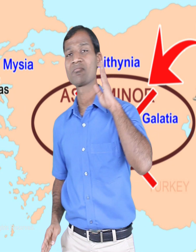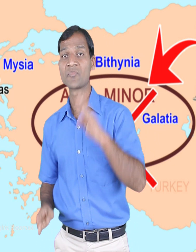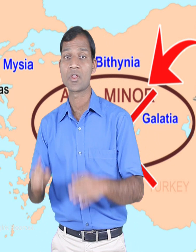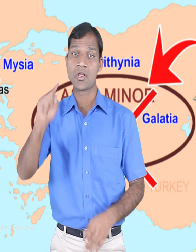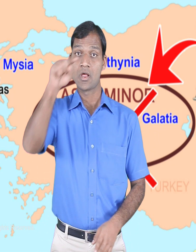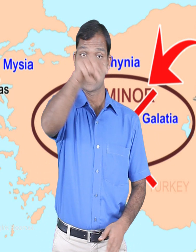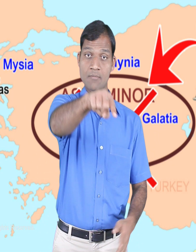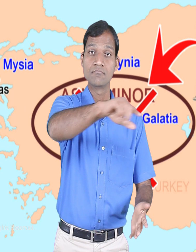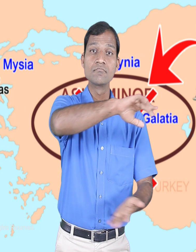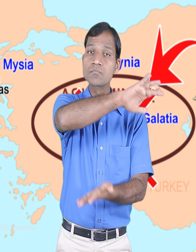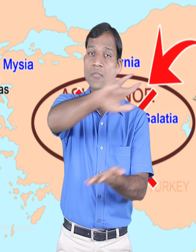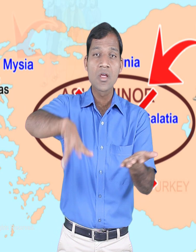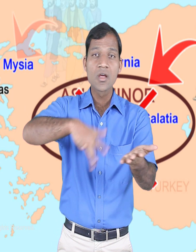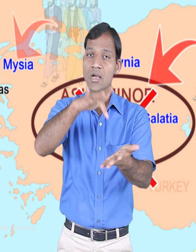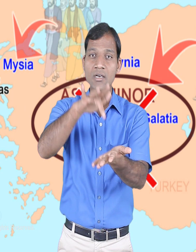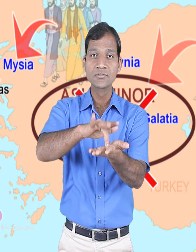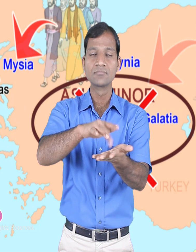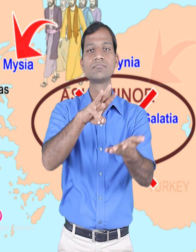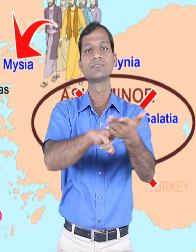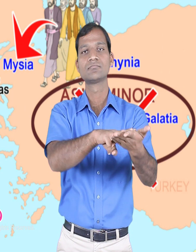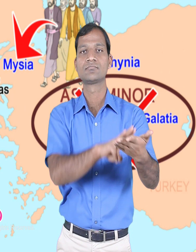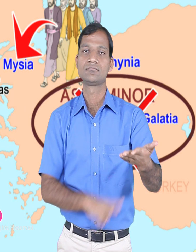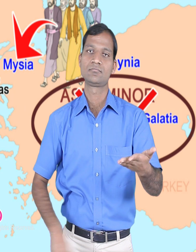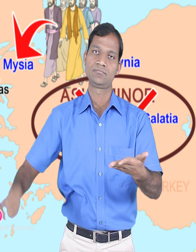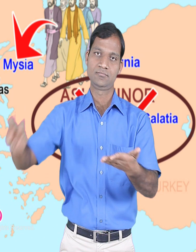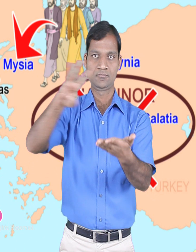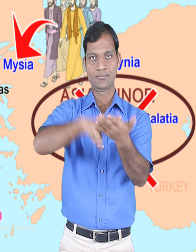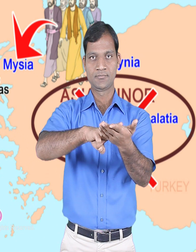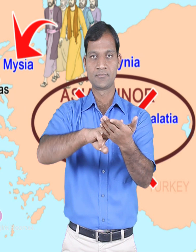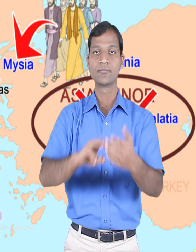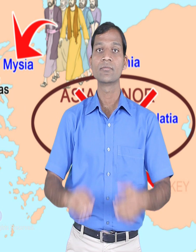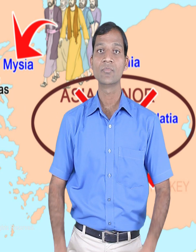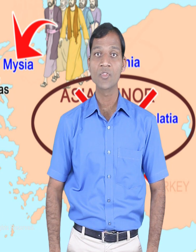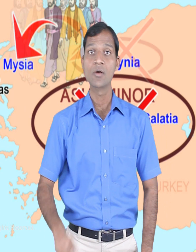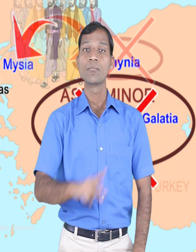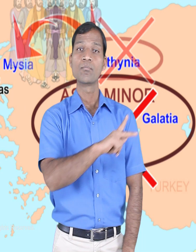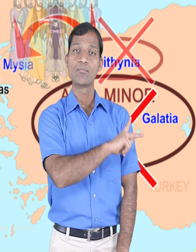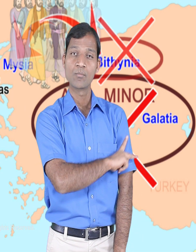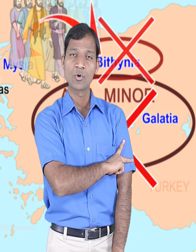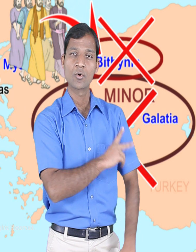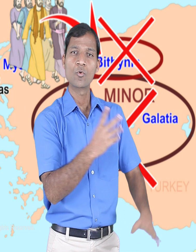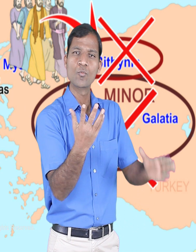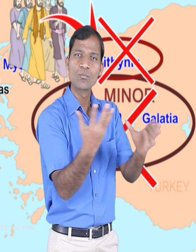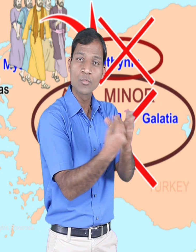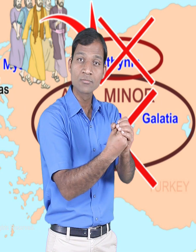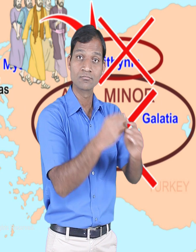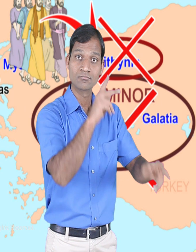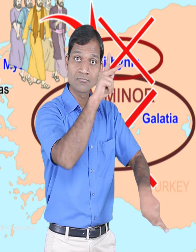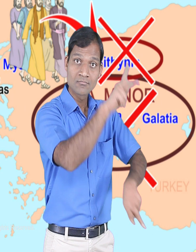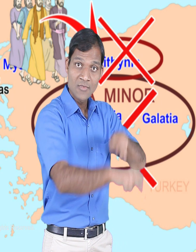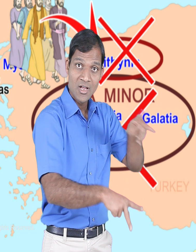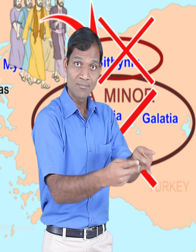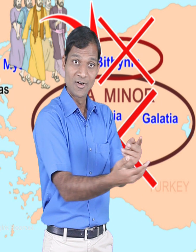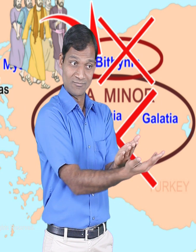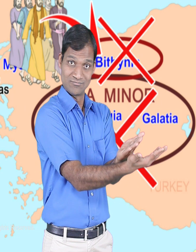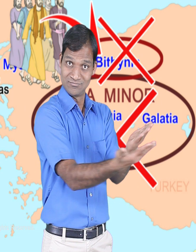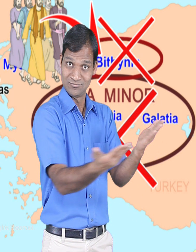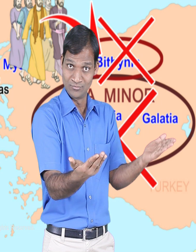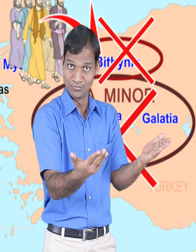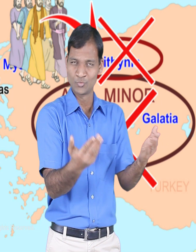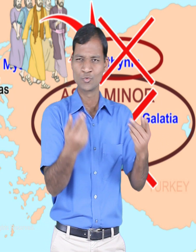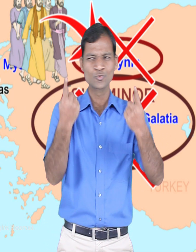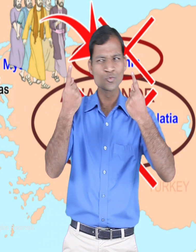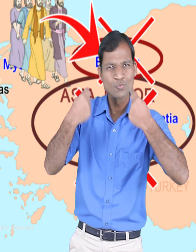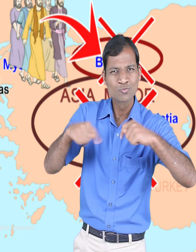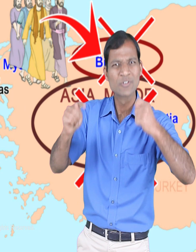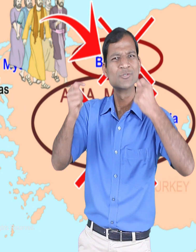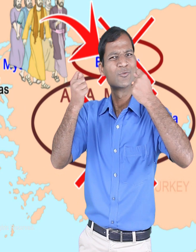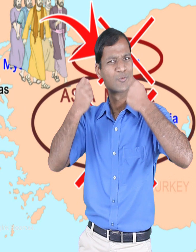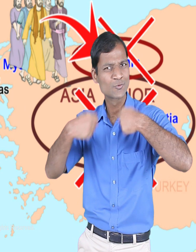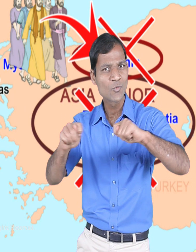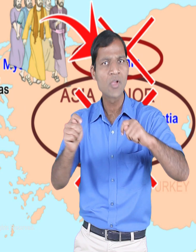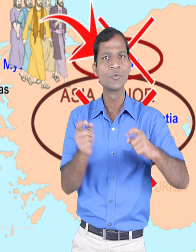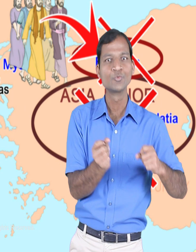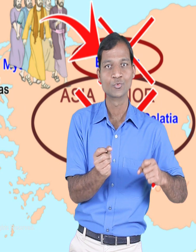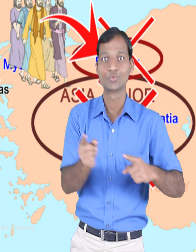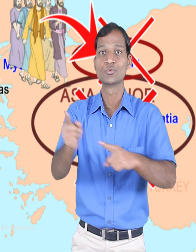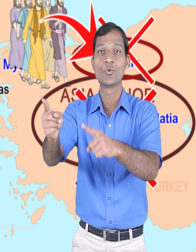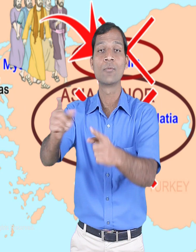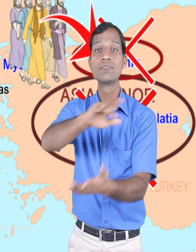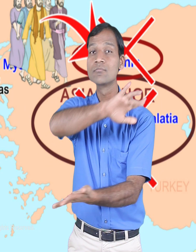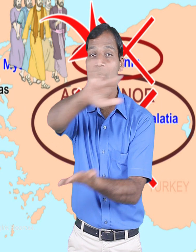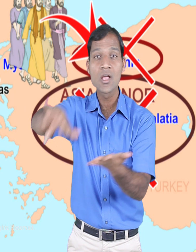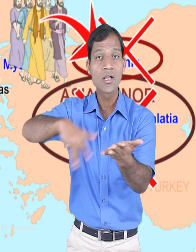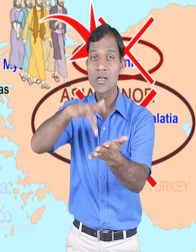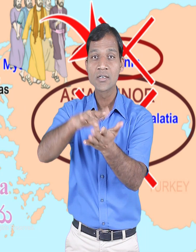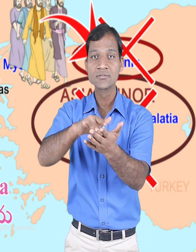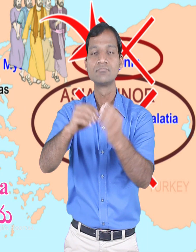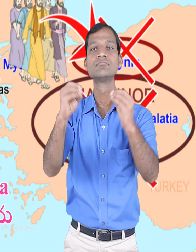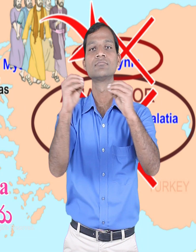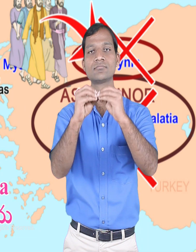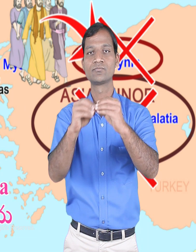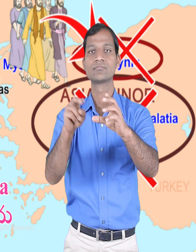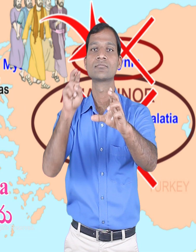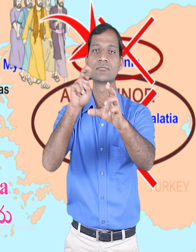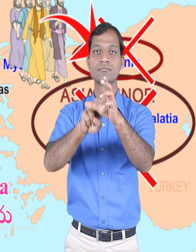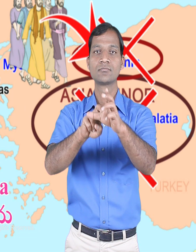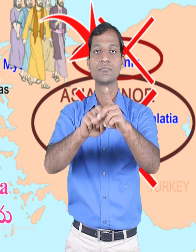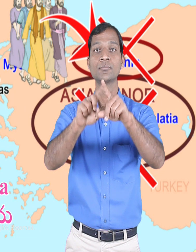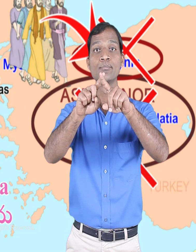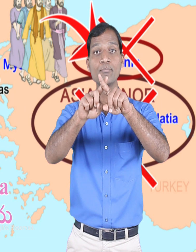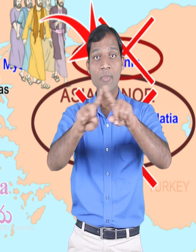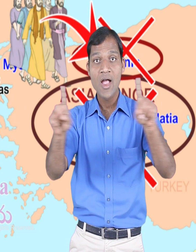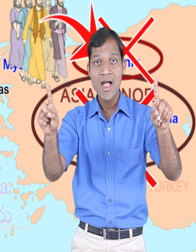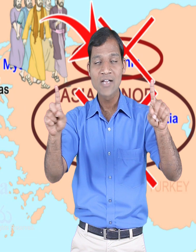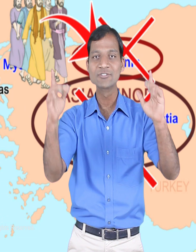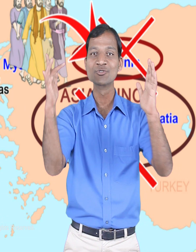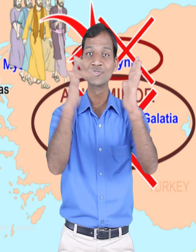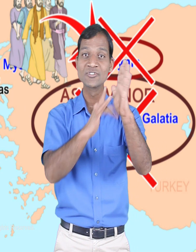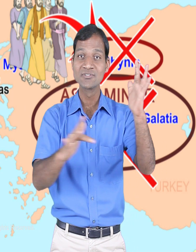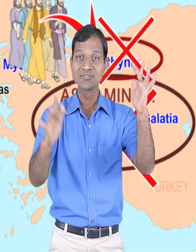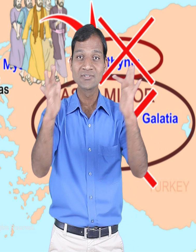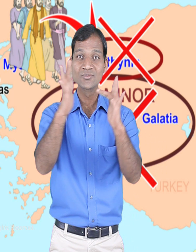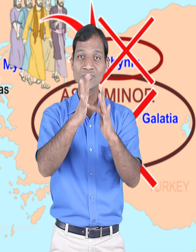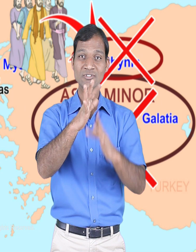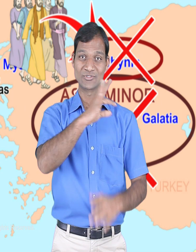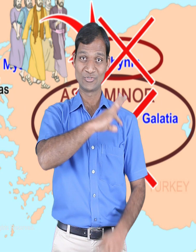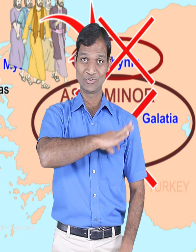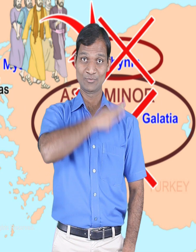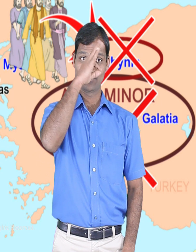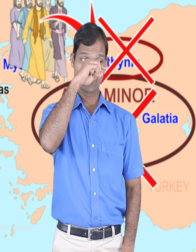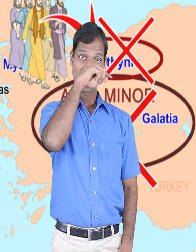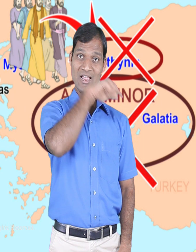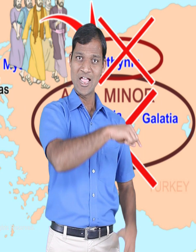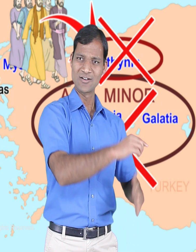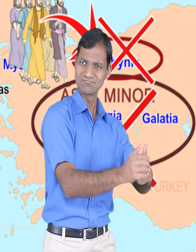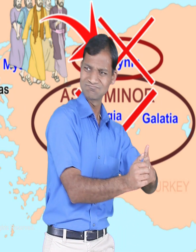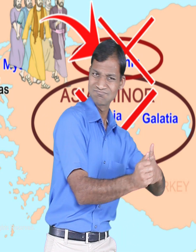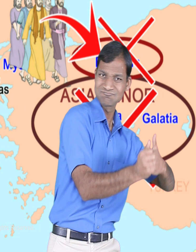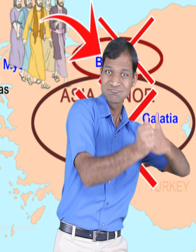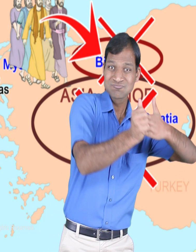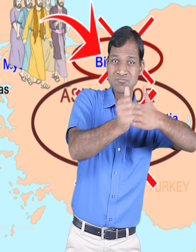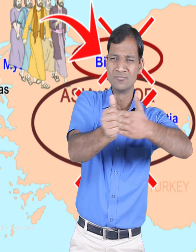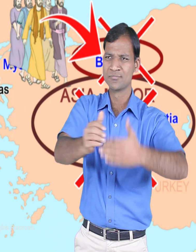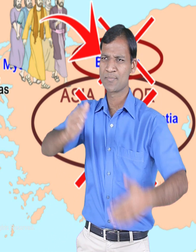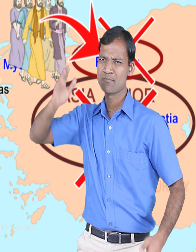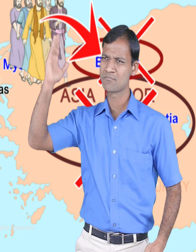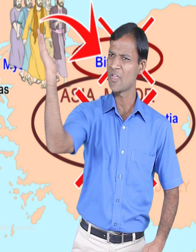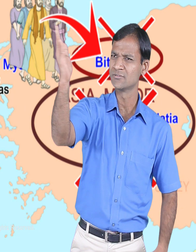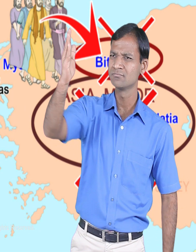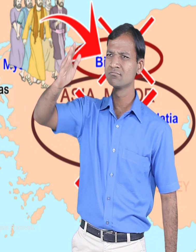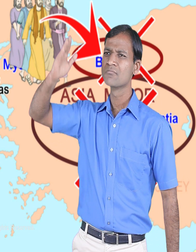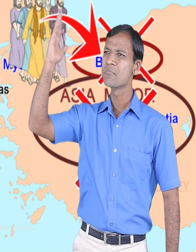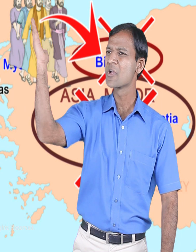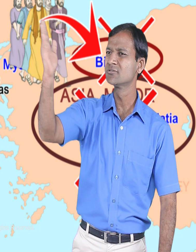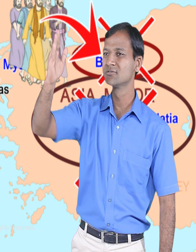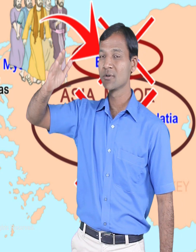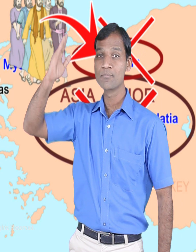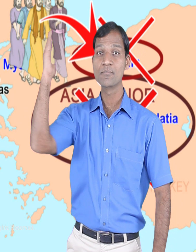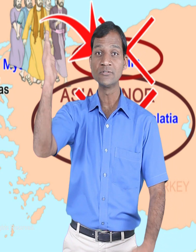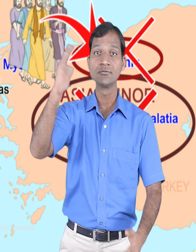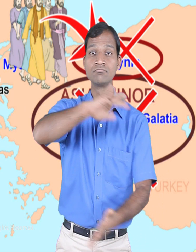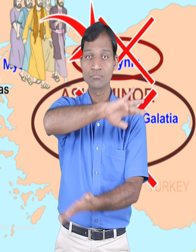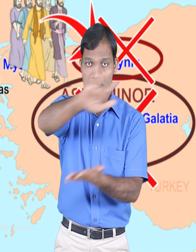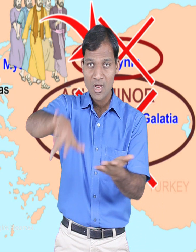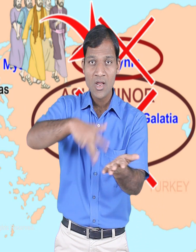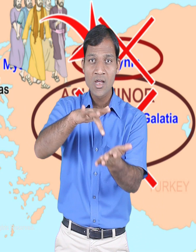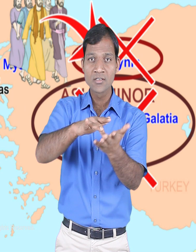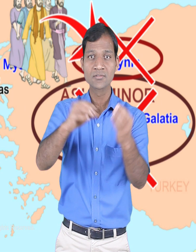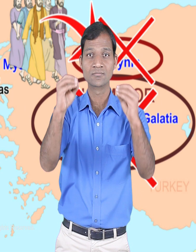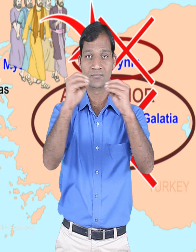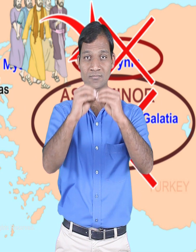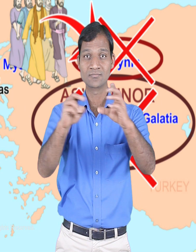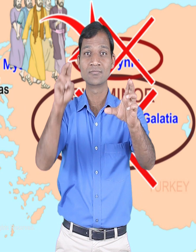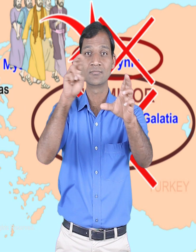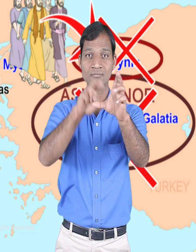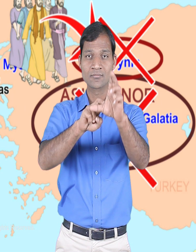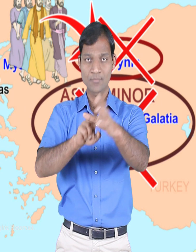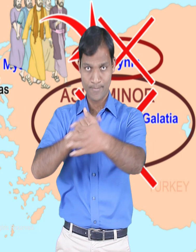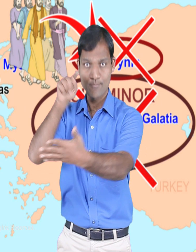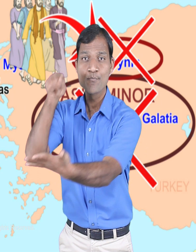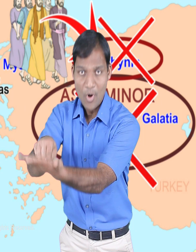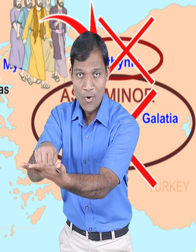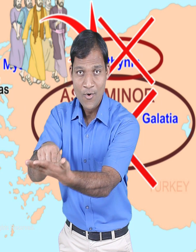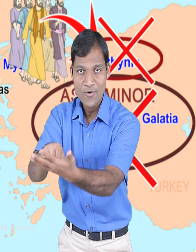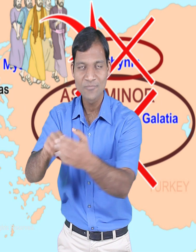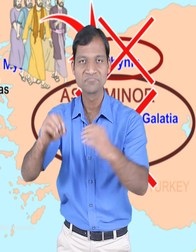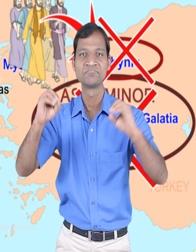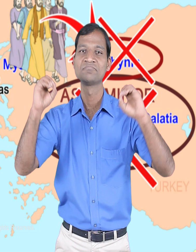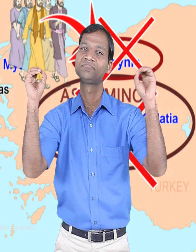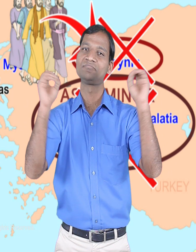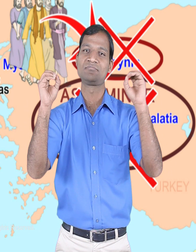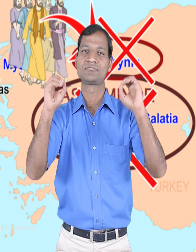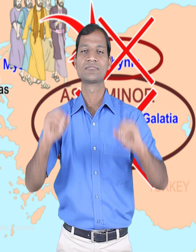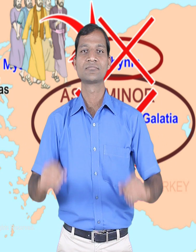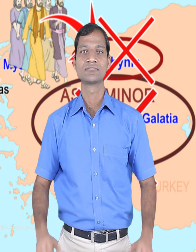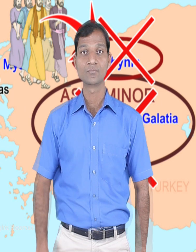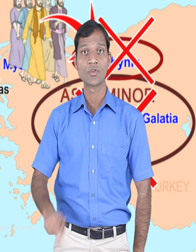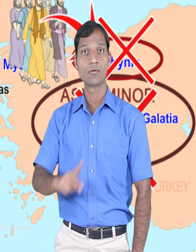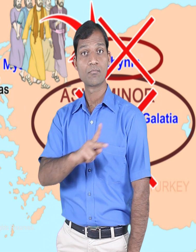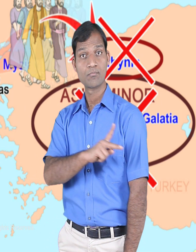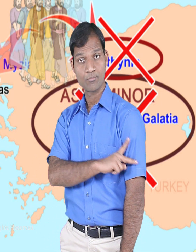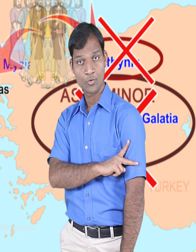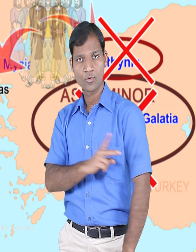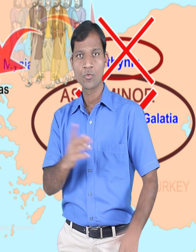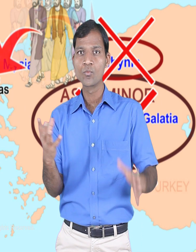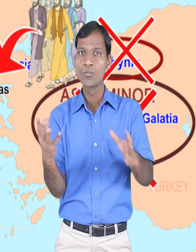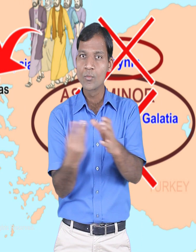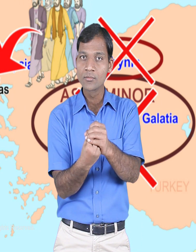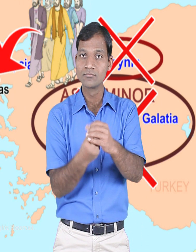And when they came to the border of Mysia, they tried to enter Bithynia, but the Spirit of Jesus would not permit them.